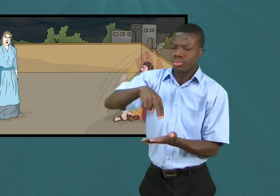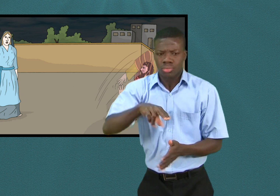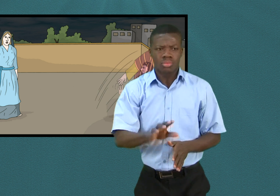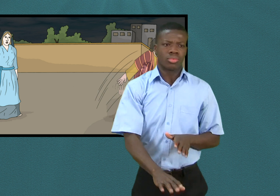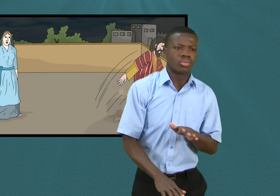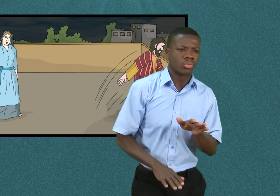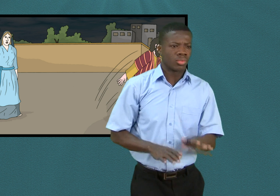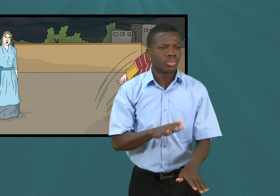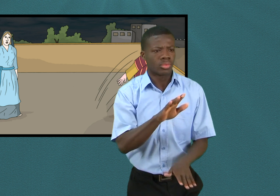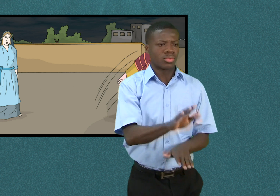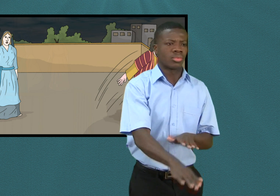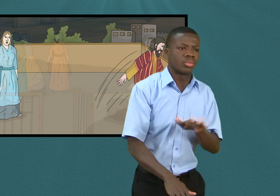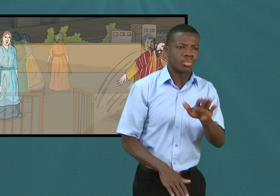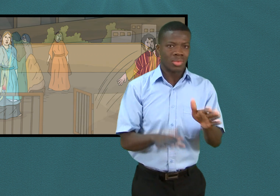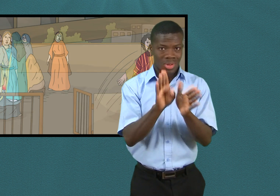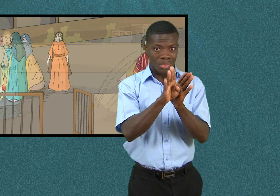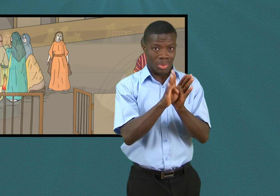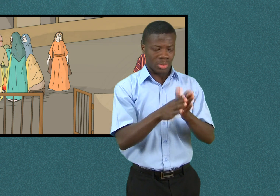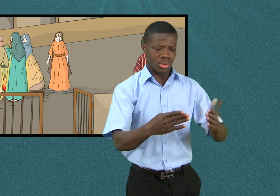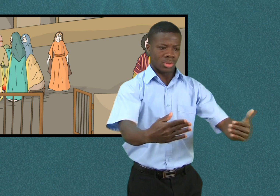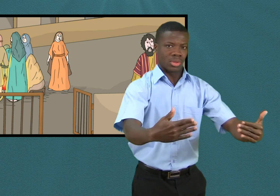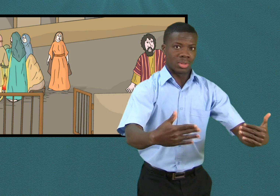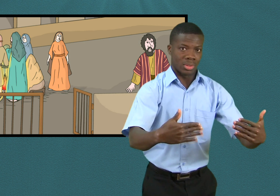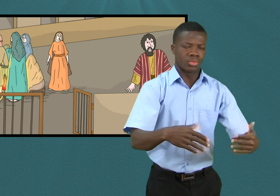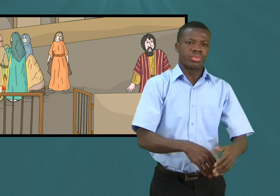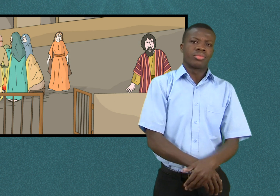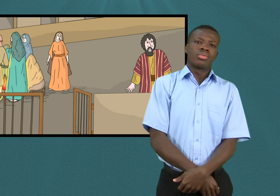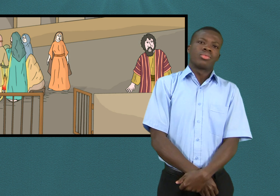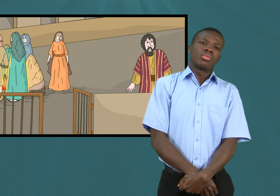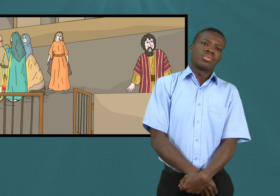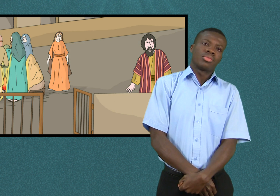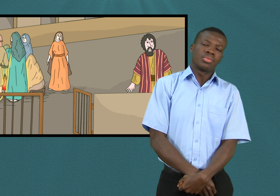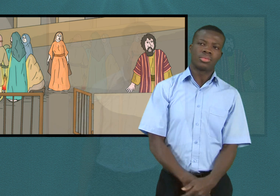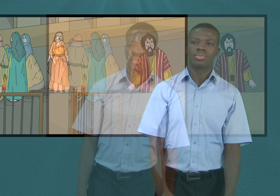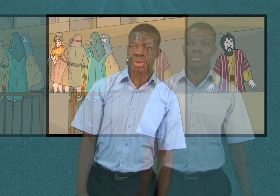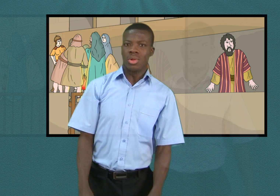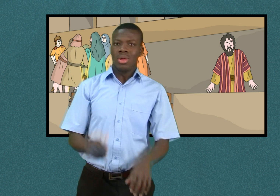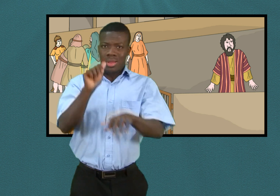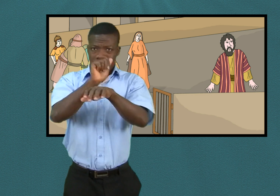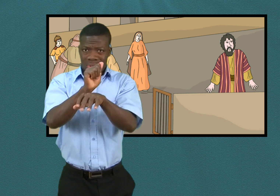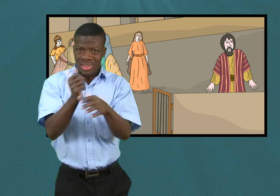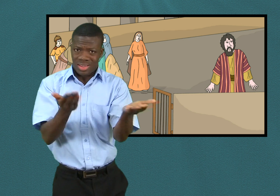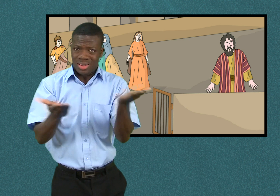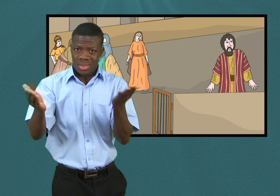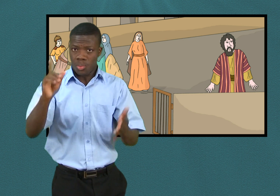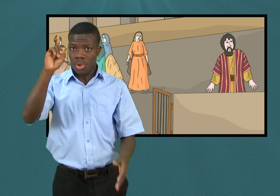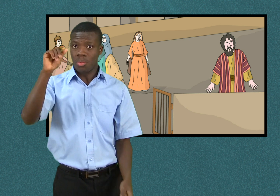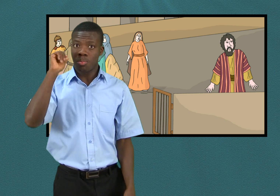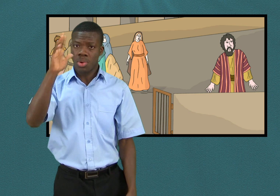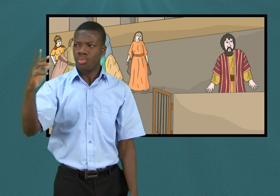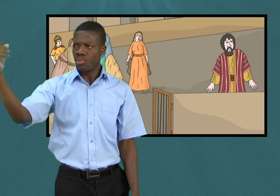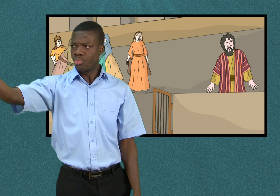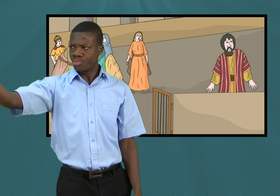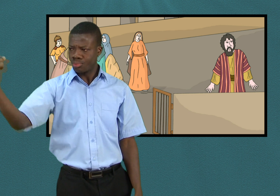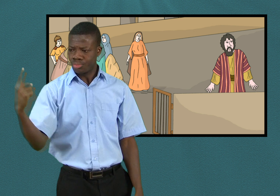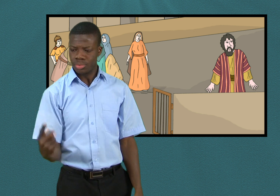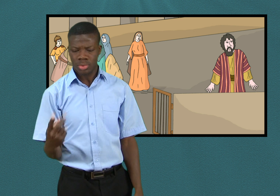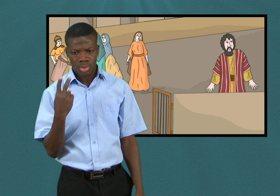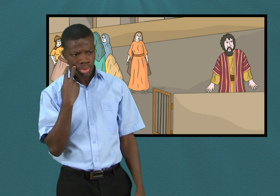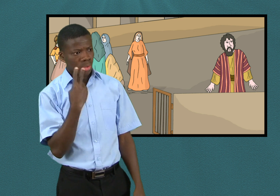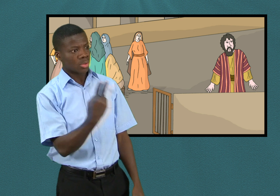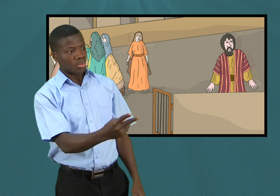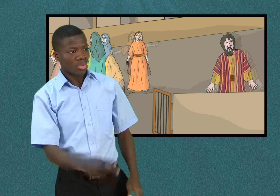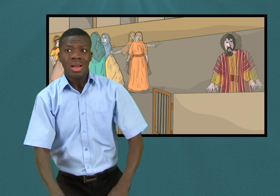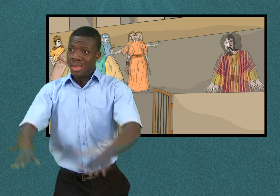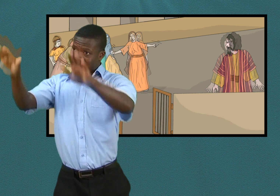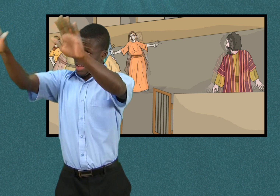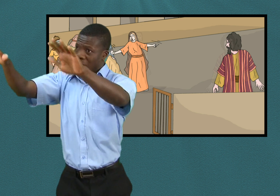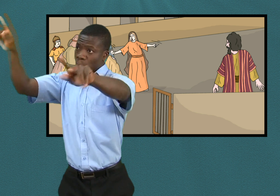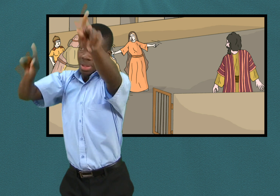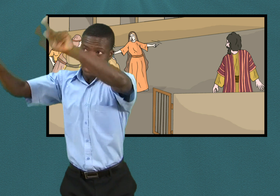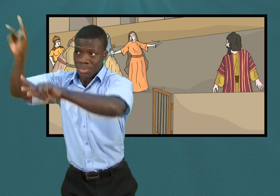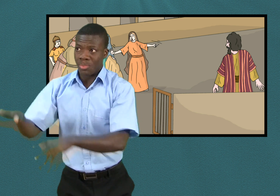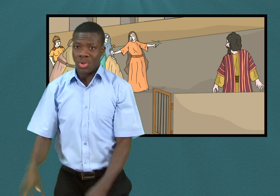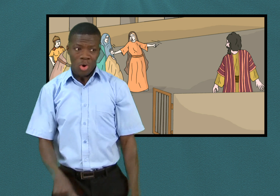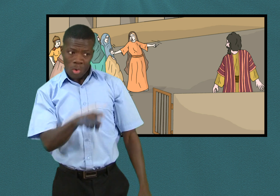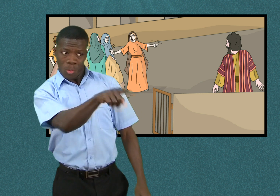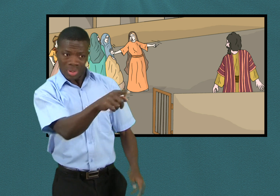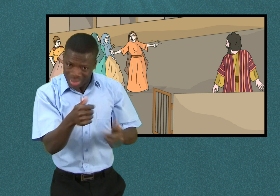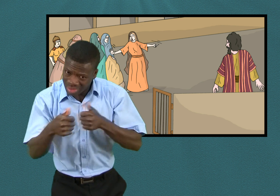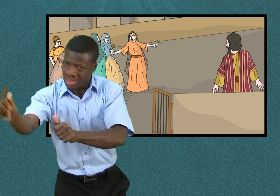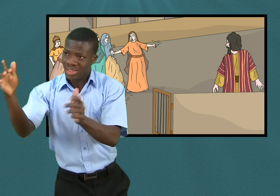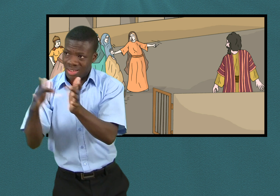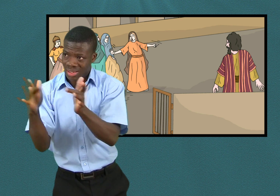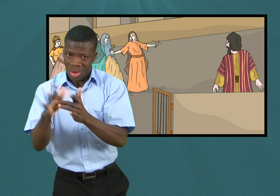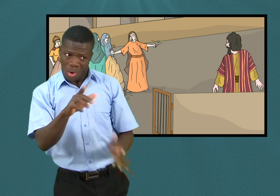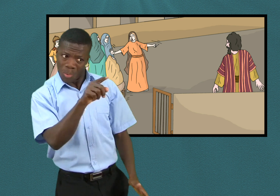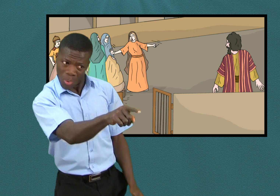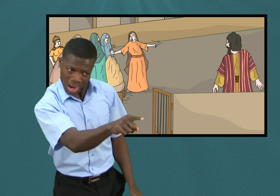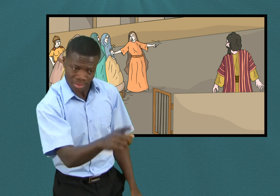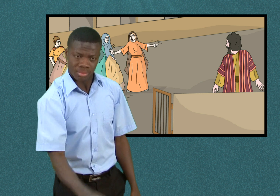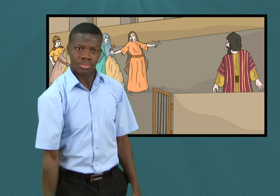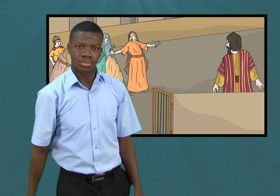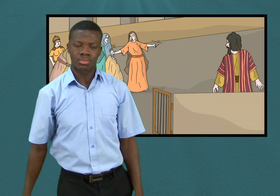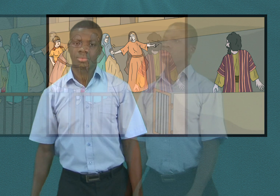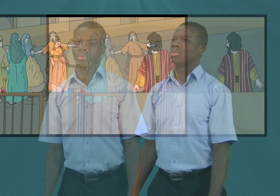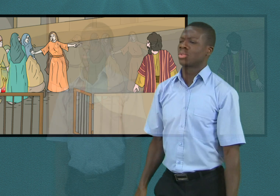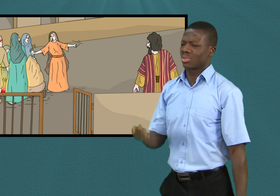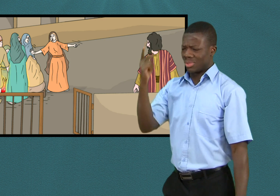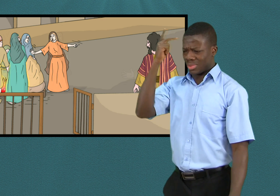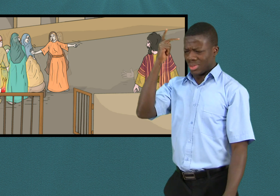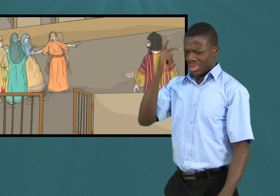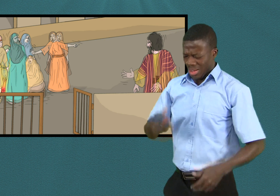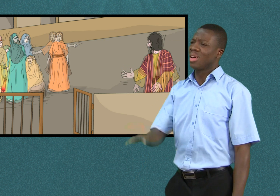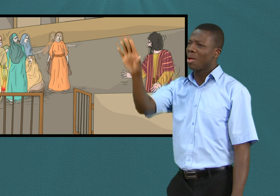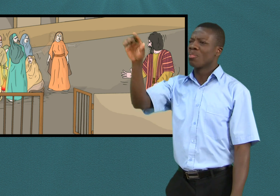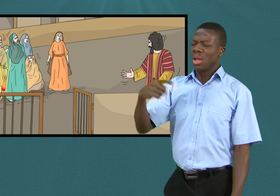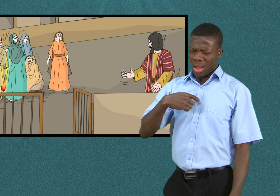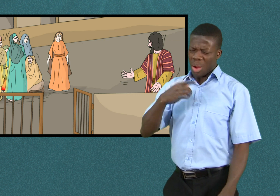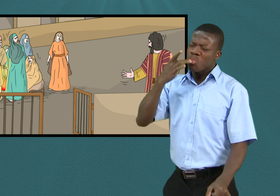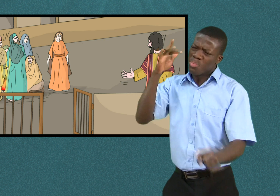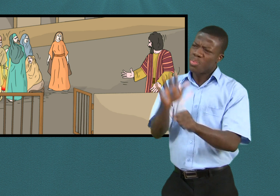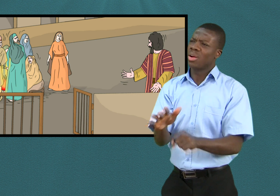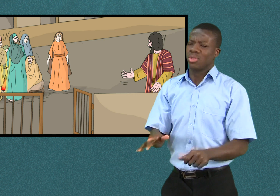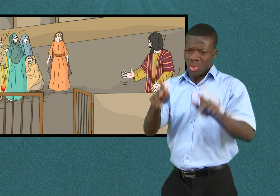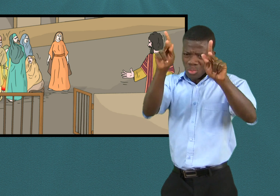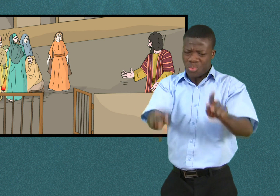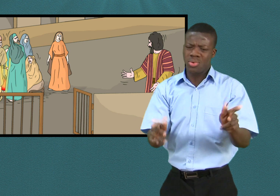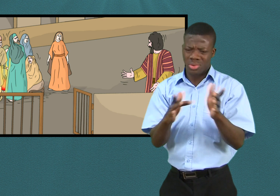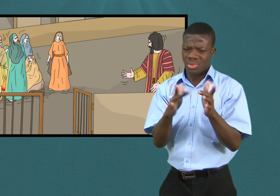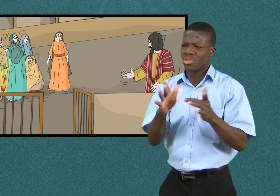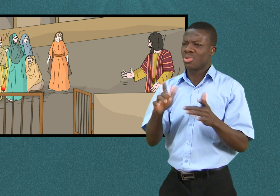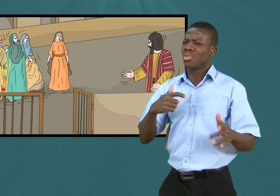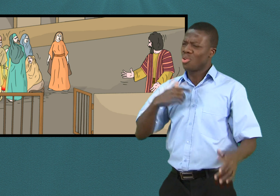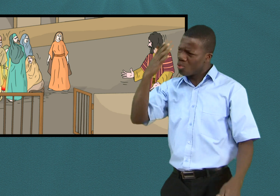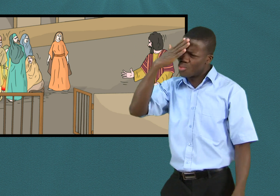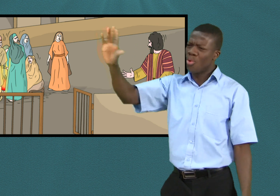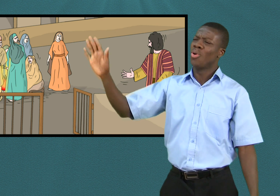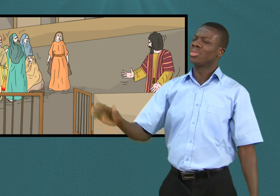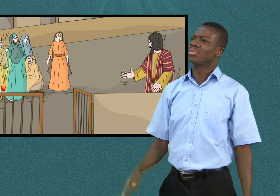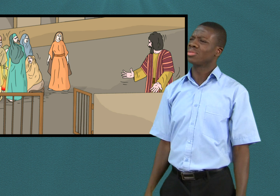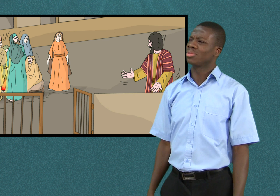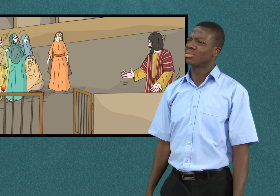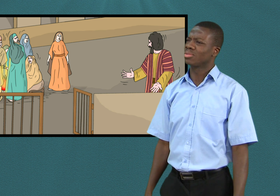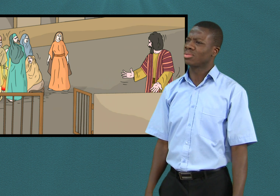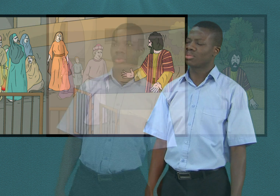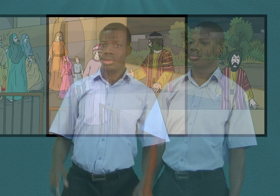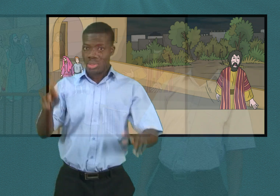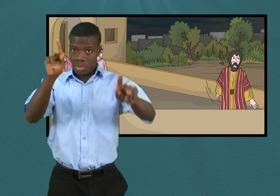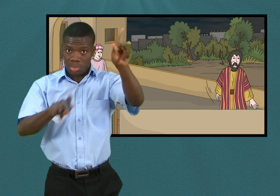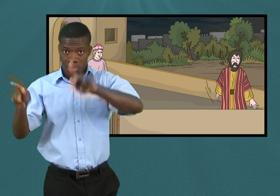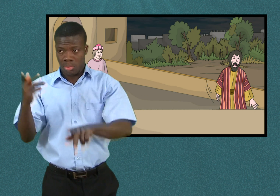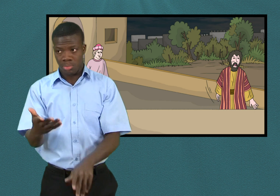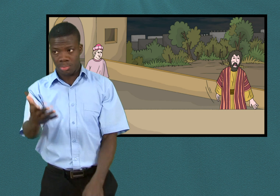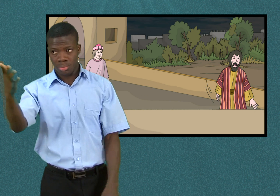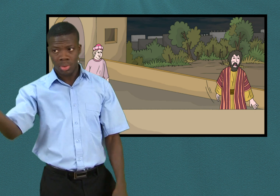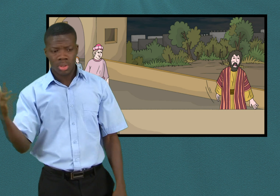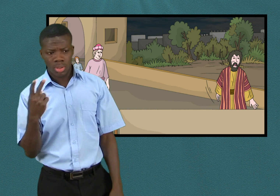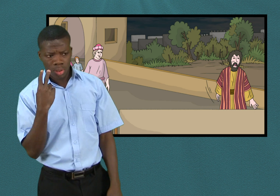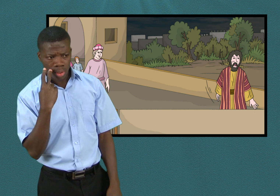When Peter had gone out to the gateway, another servant girl saw him and said to the people there, “This man was with Jesus of Nazareth.” And again he denied it with an oath: “I do not know the man!”